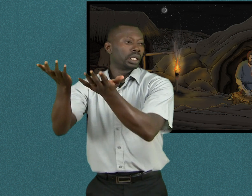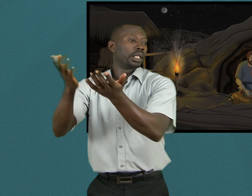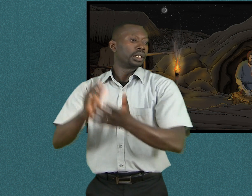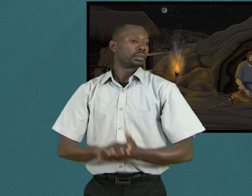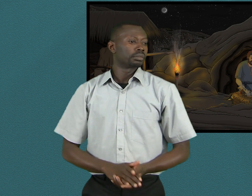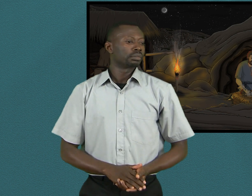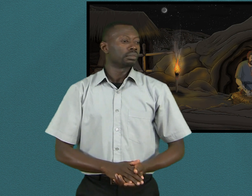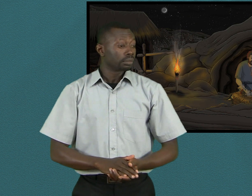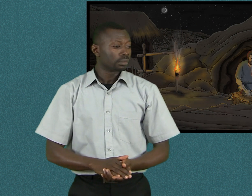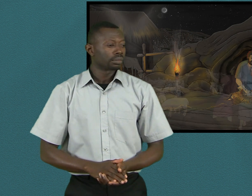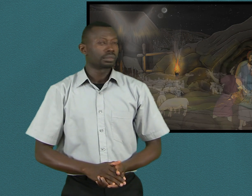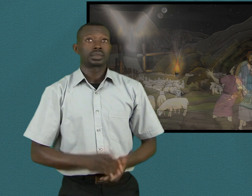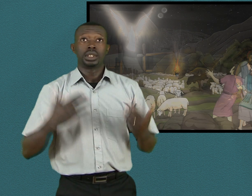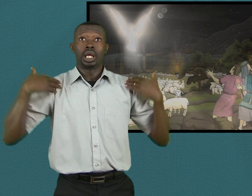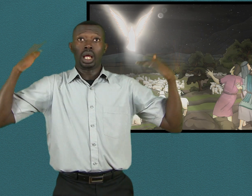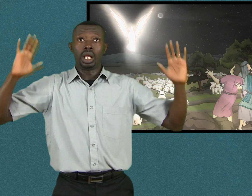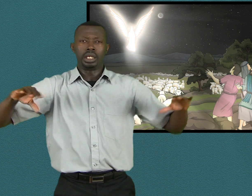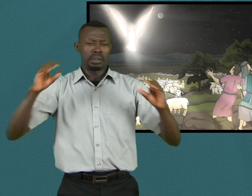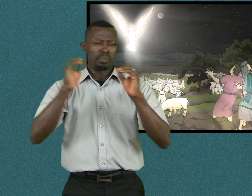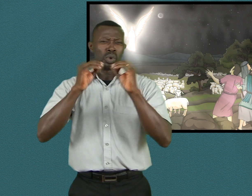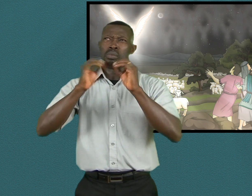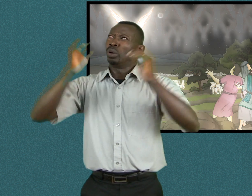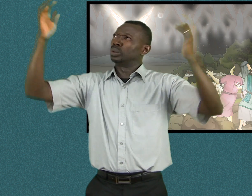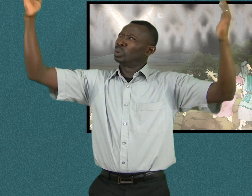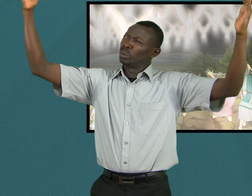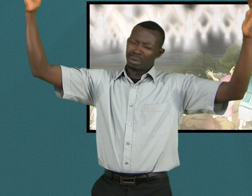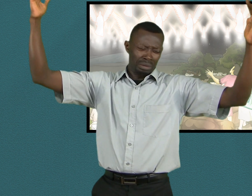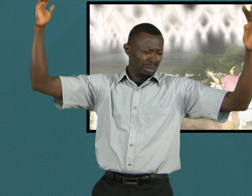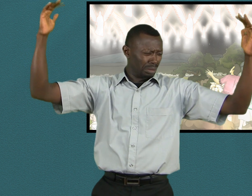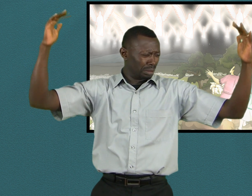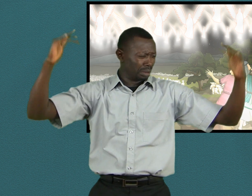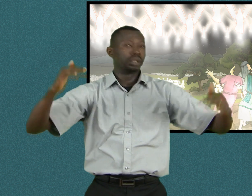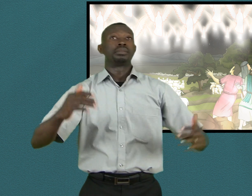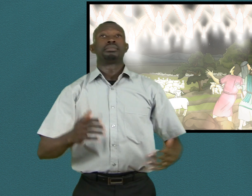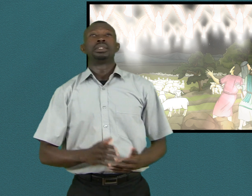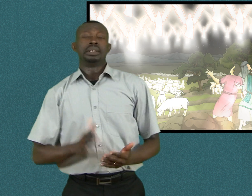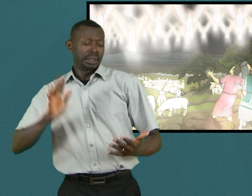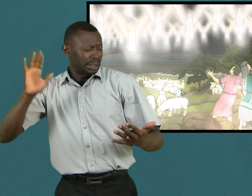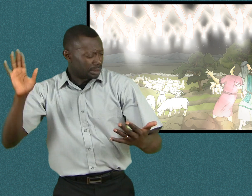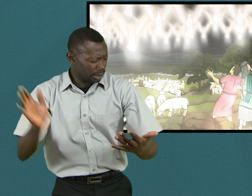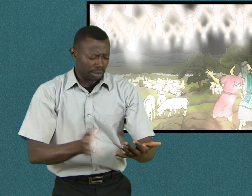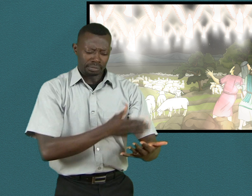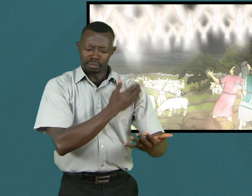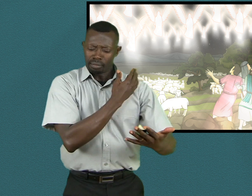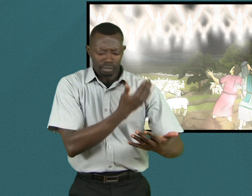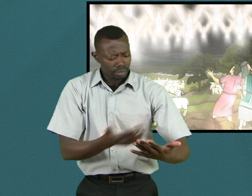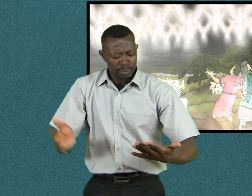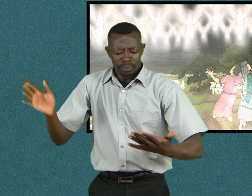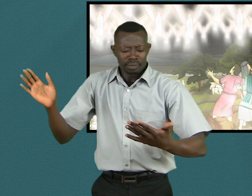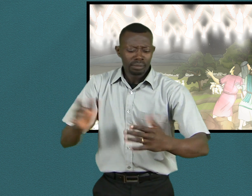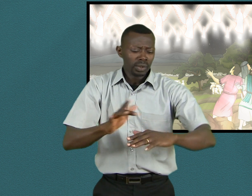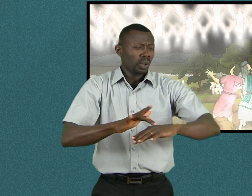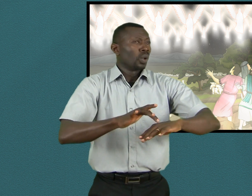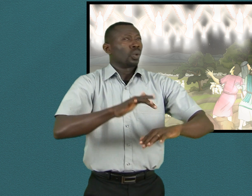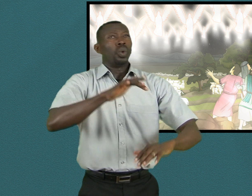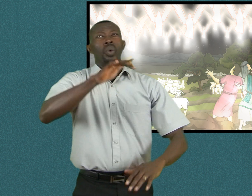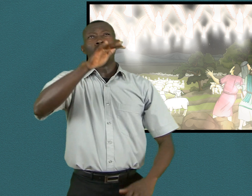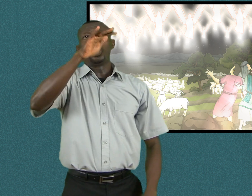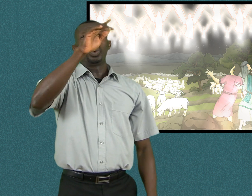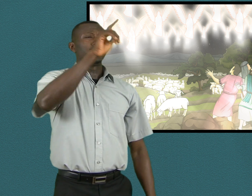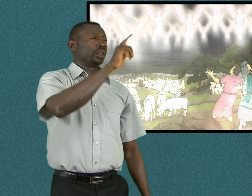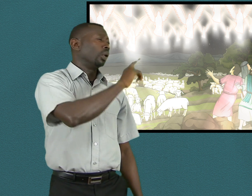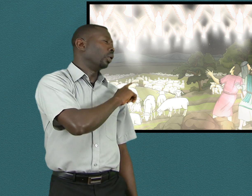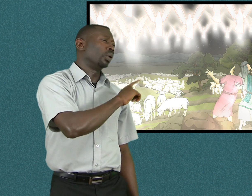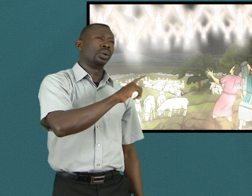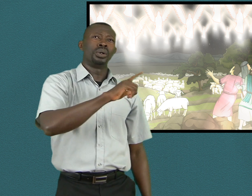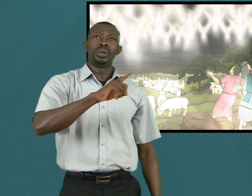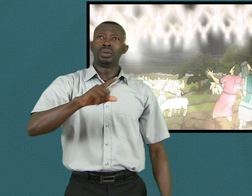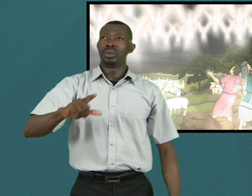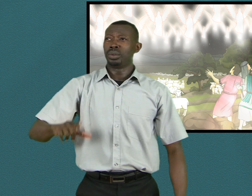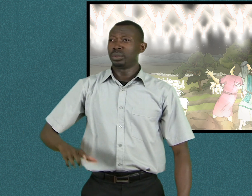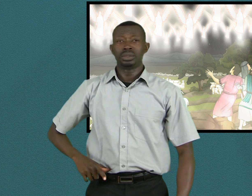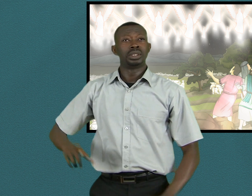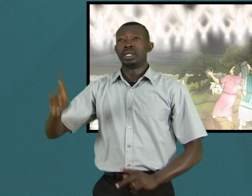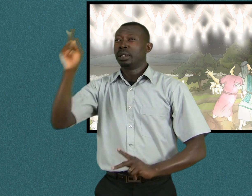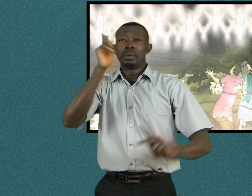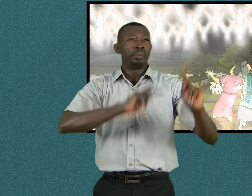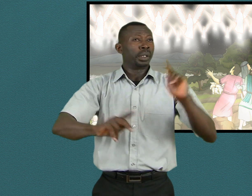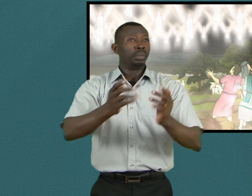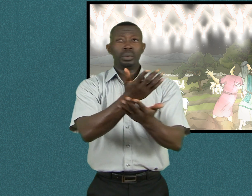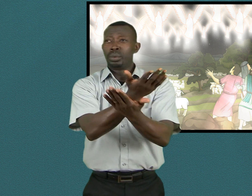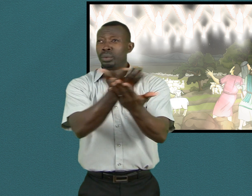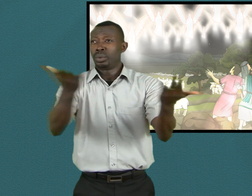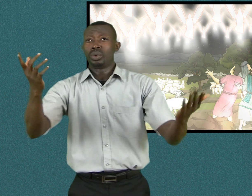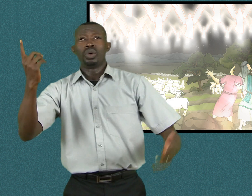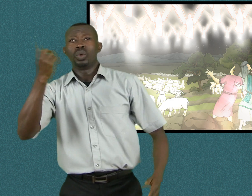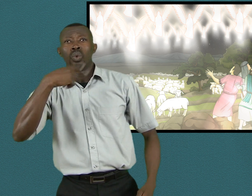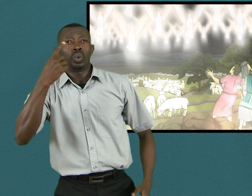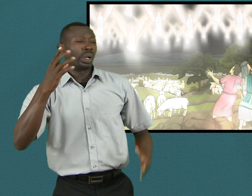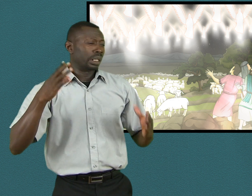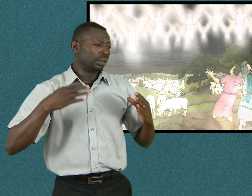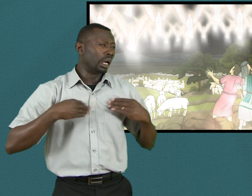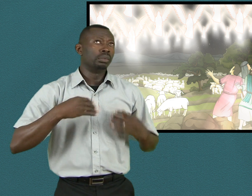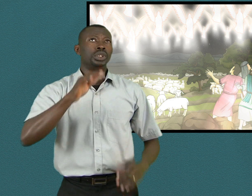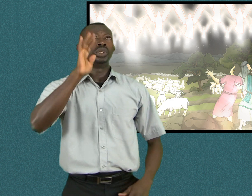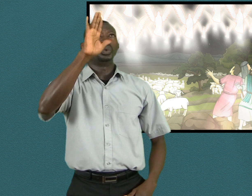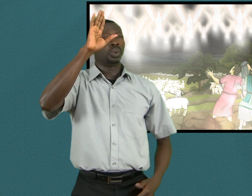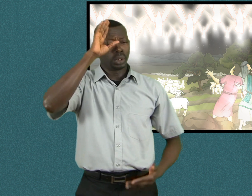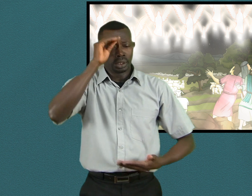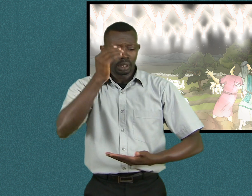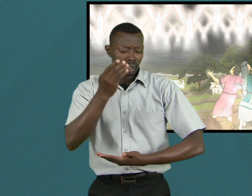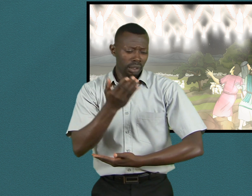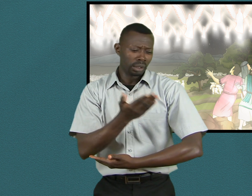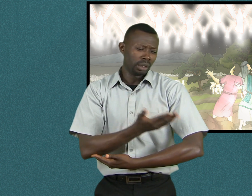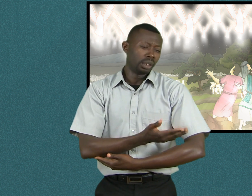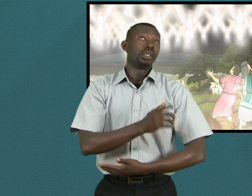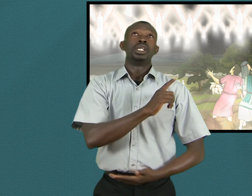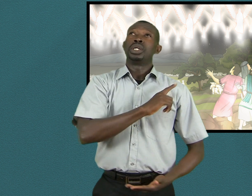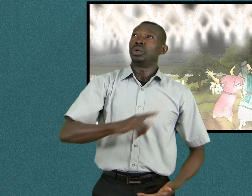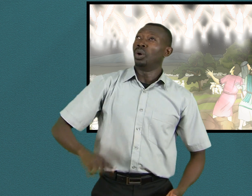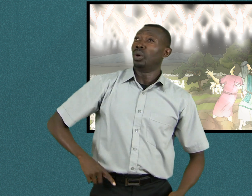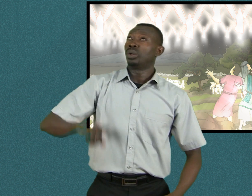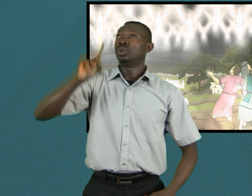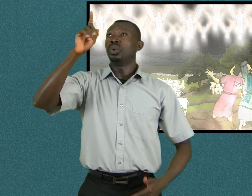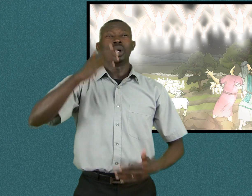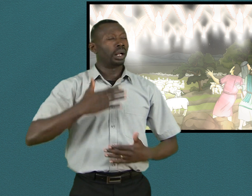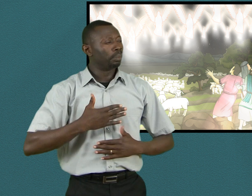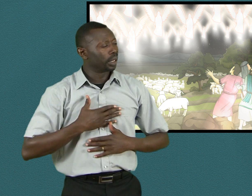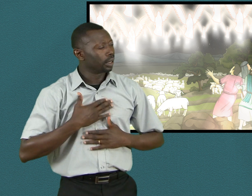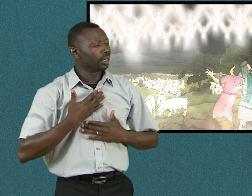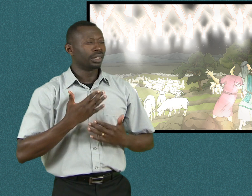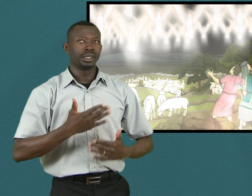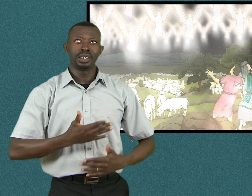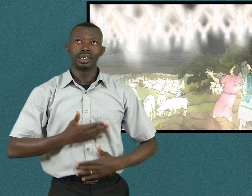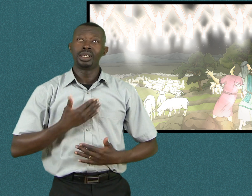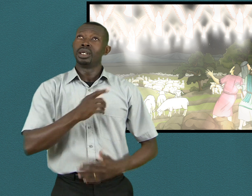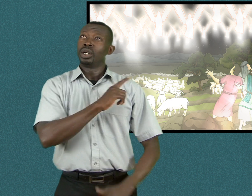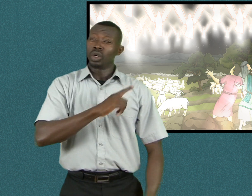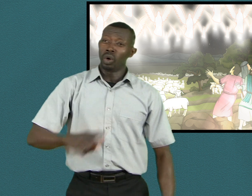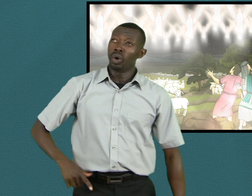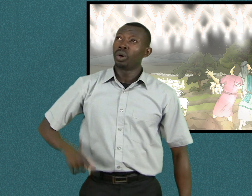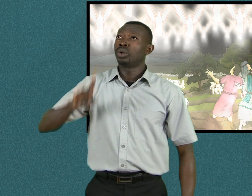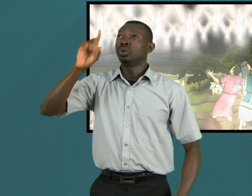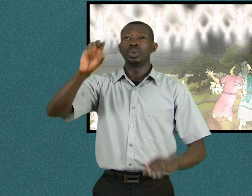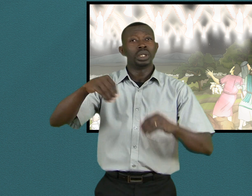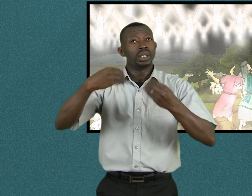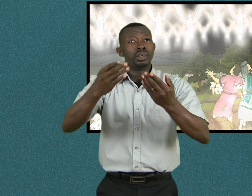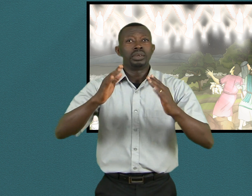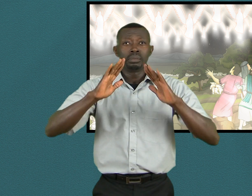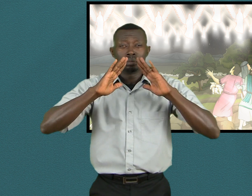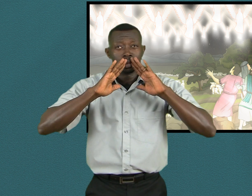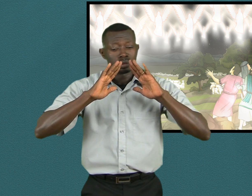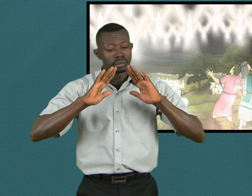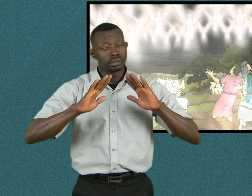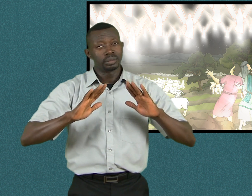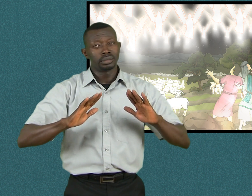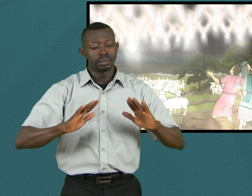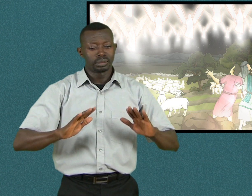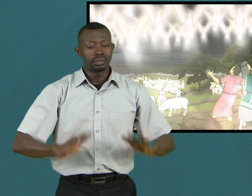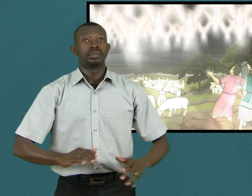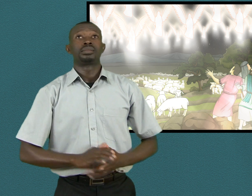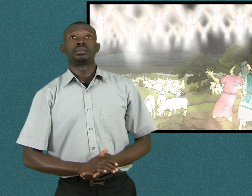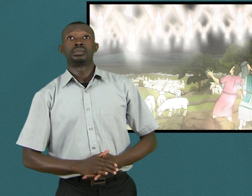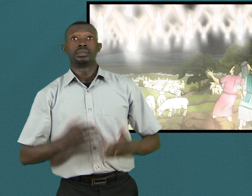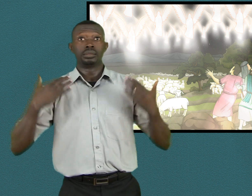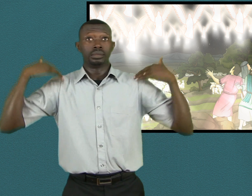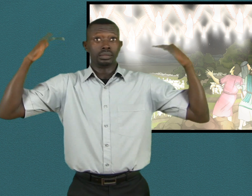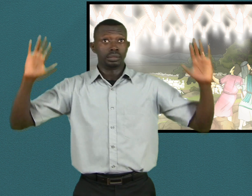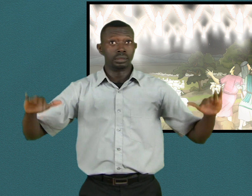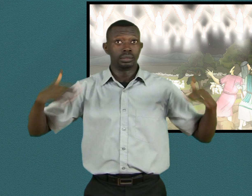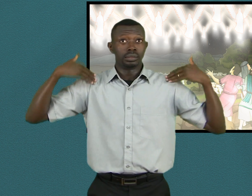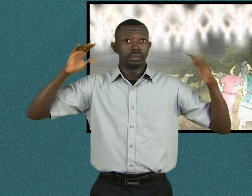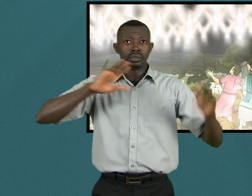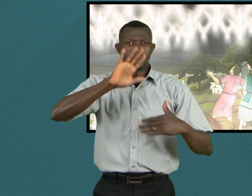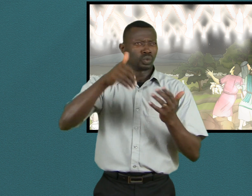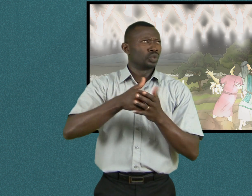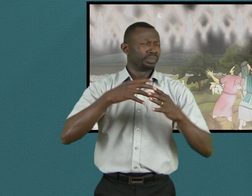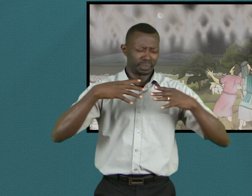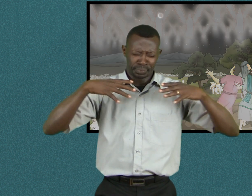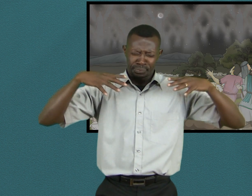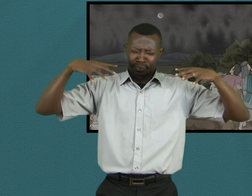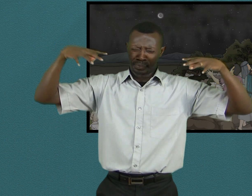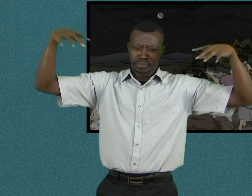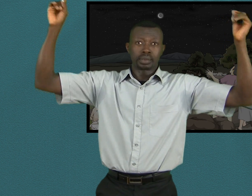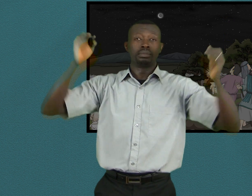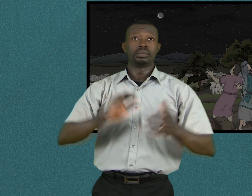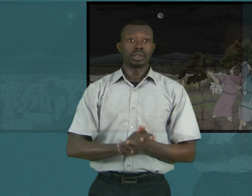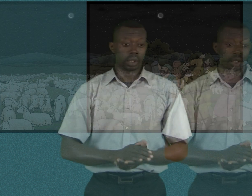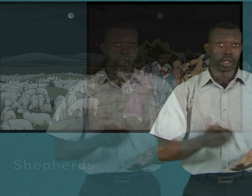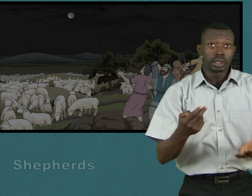And suddenly there appeared with the angel a great multitude of the heavenly host, praising God and saying: “Glory to God in the highest, and on earth peace to men on whom His favor rests!”